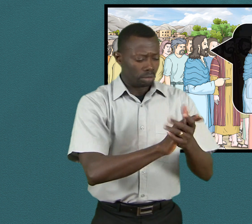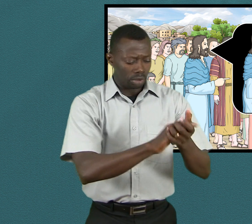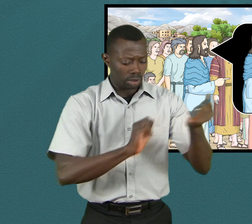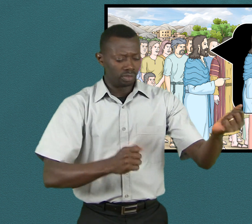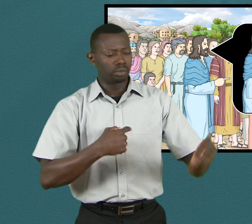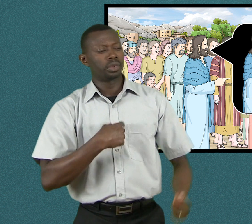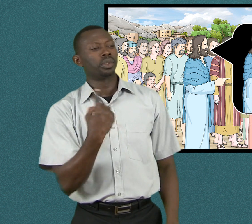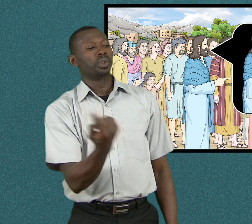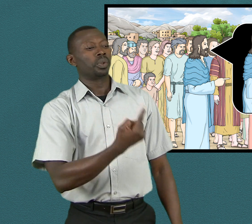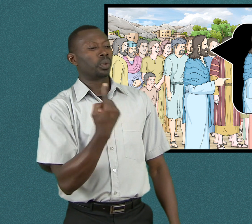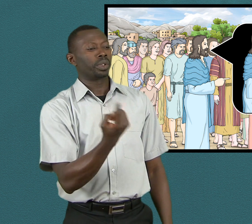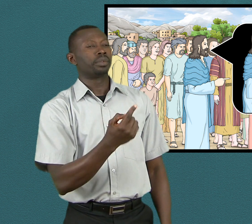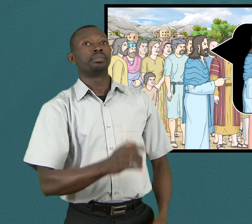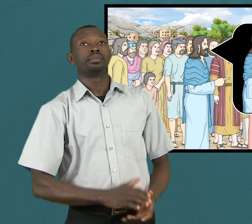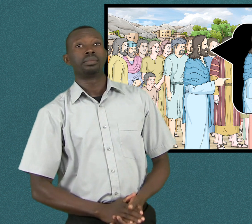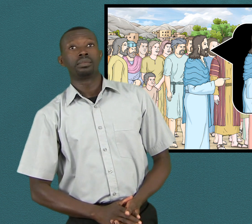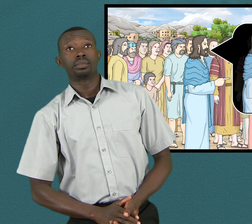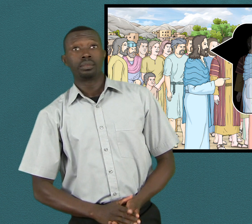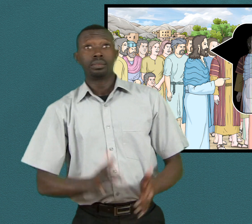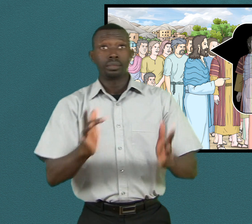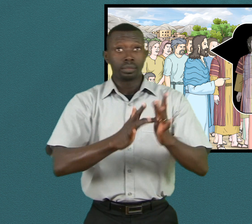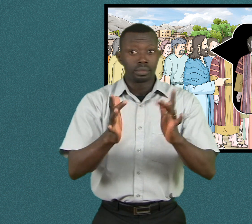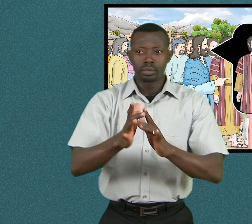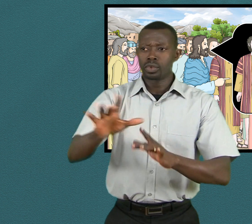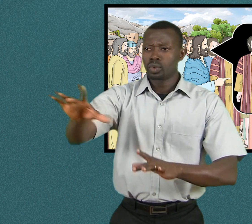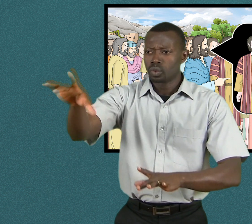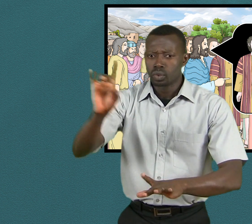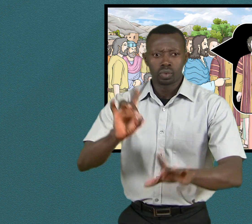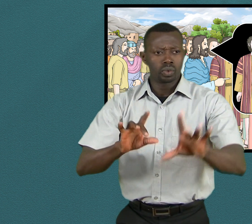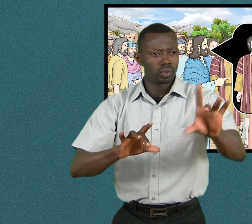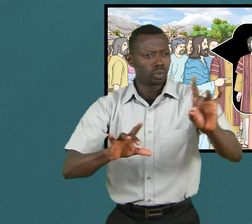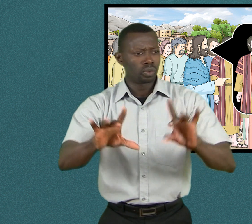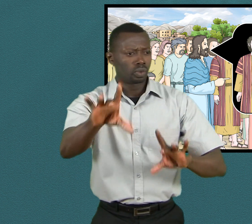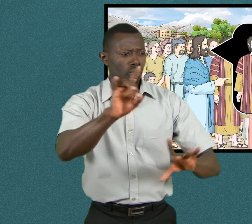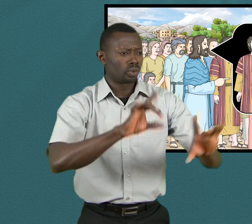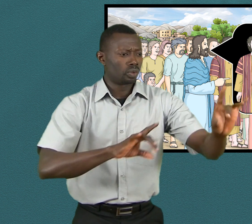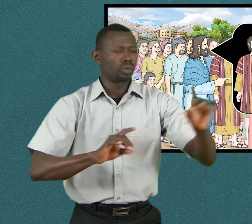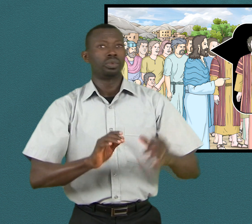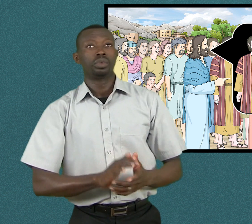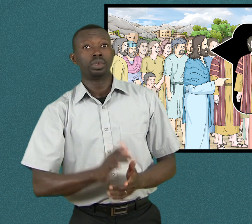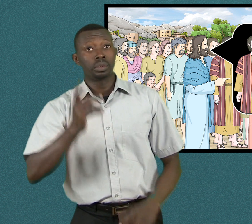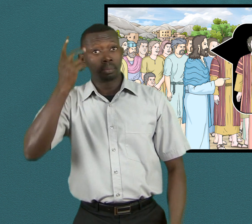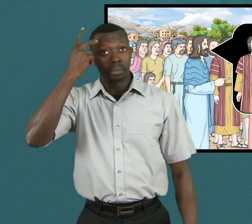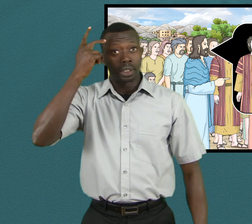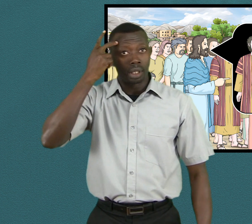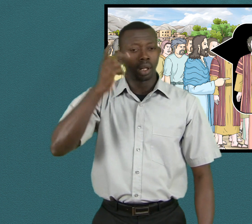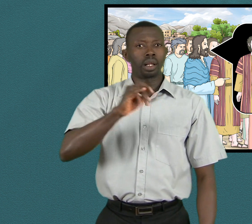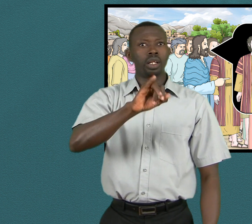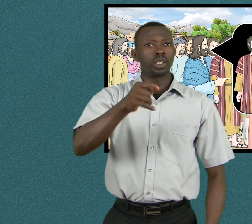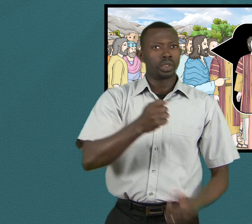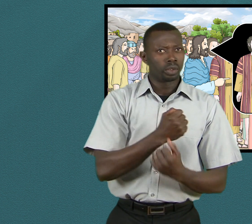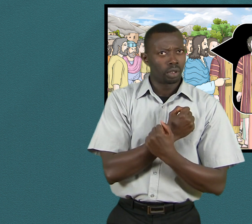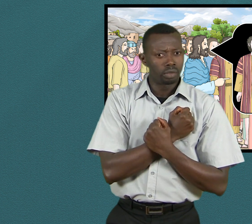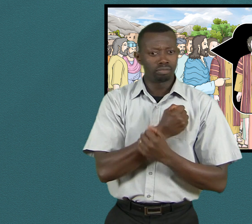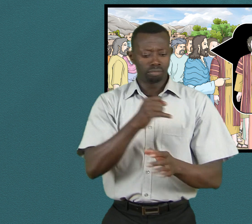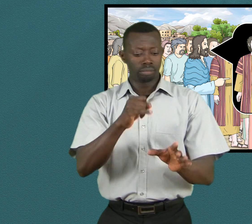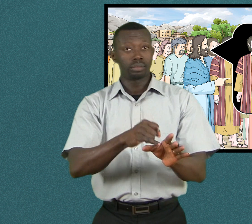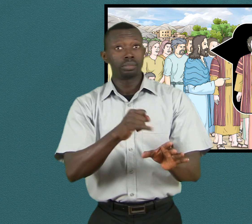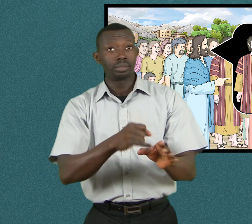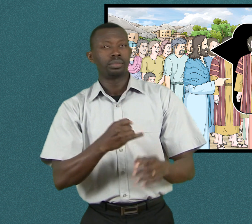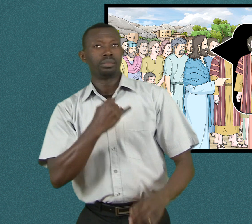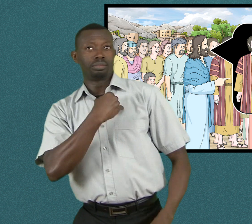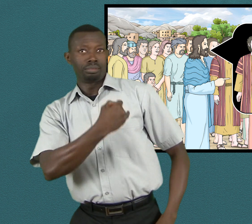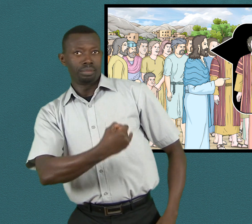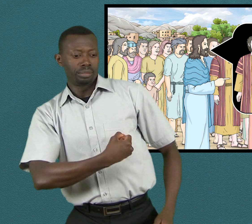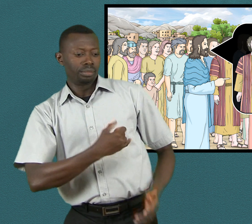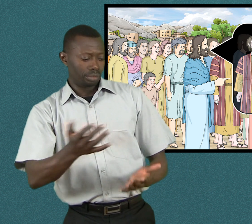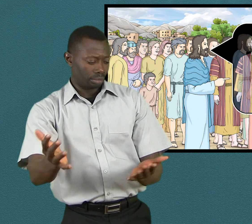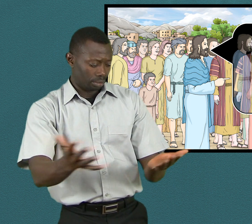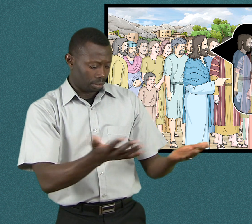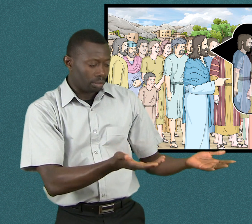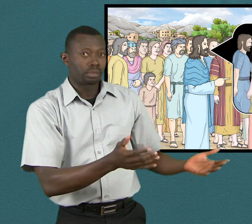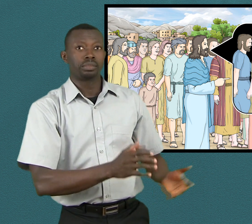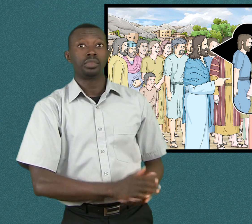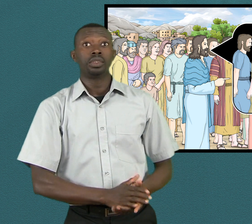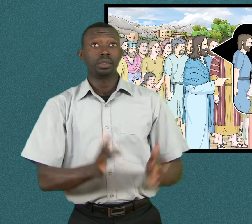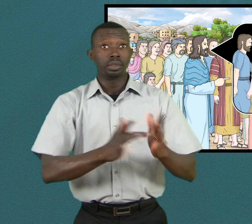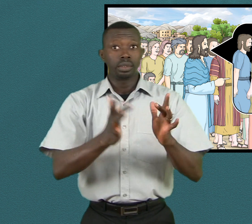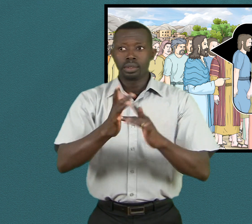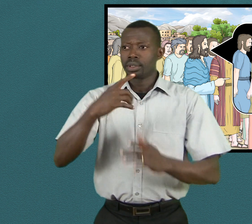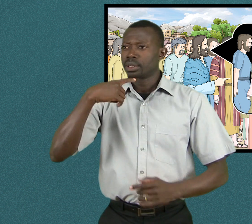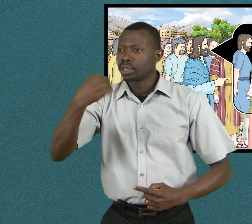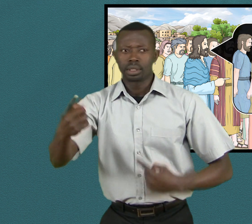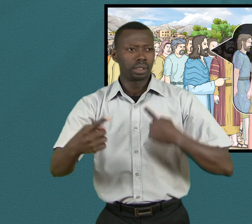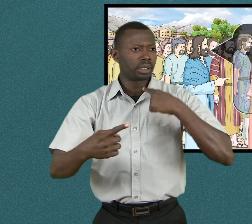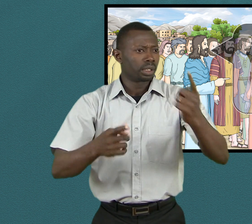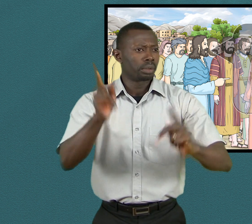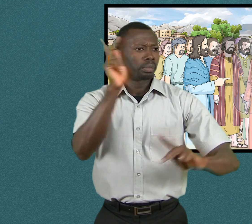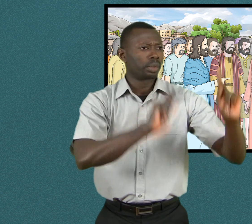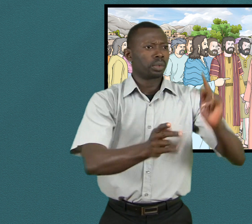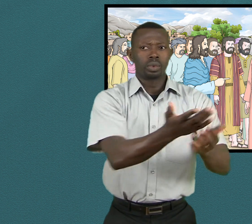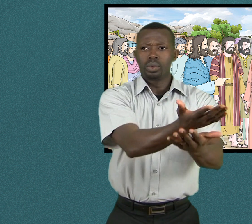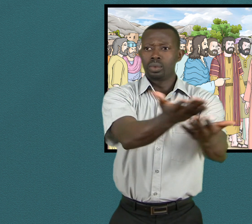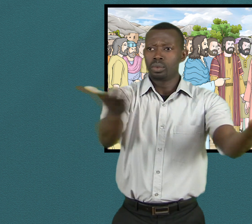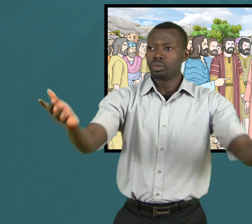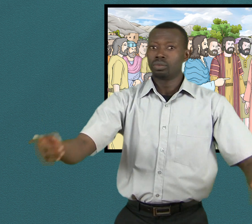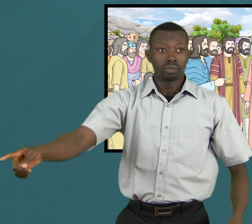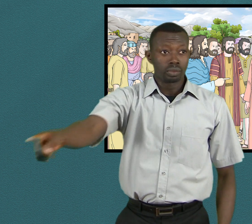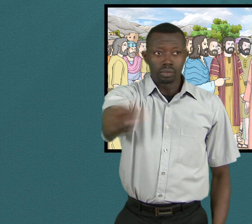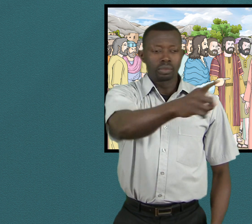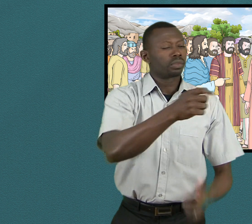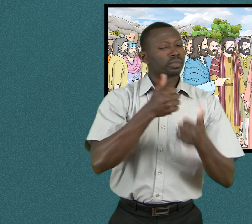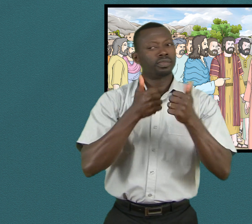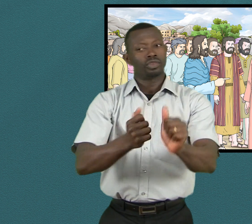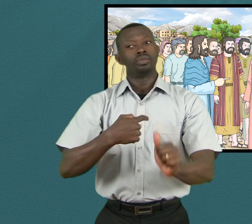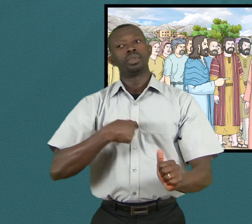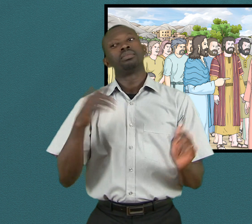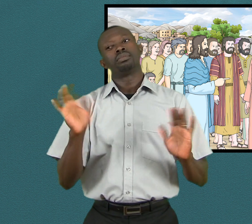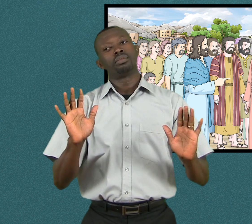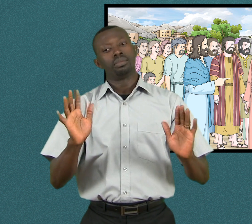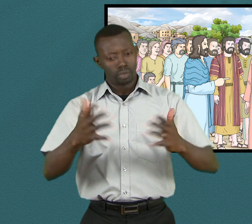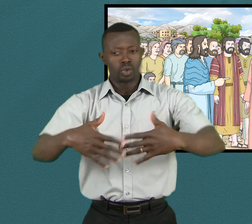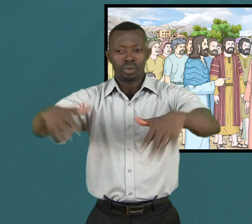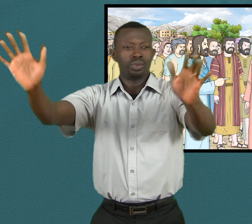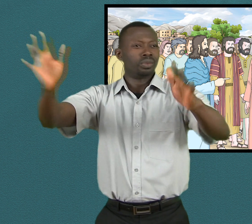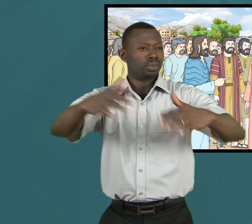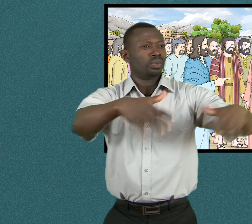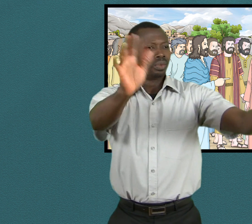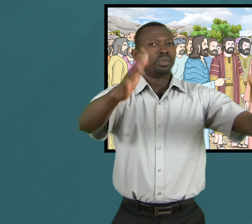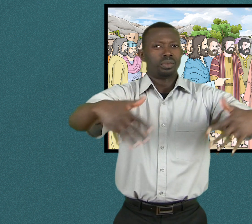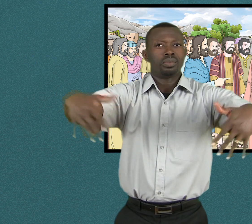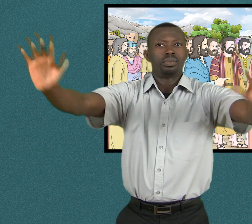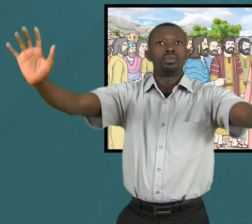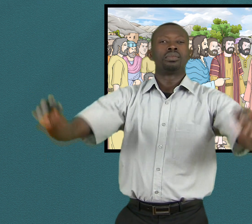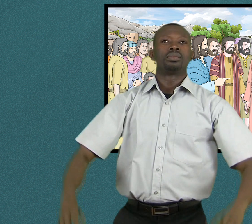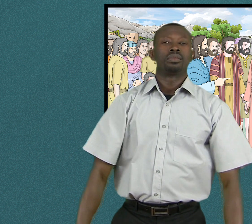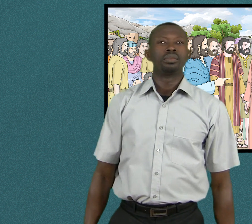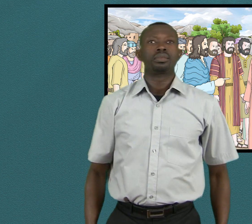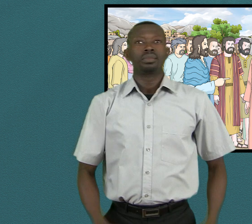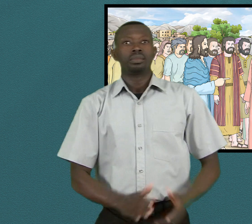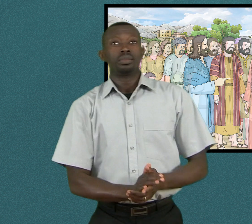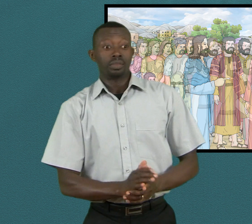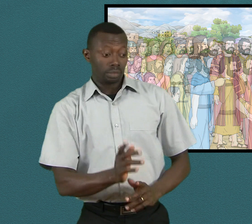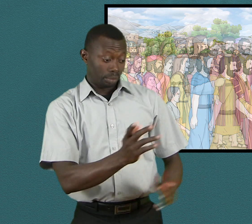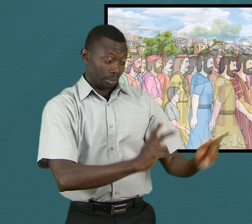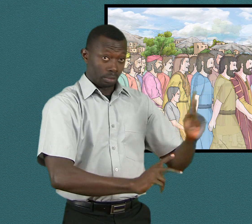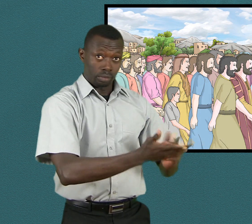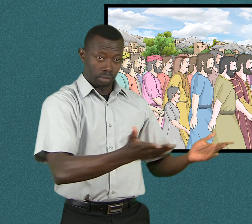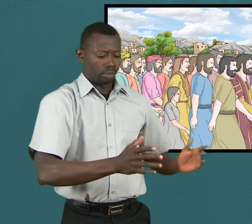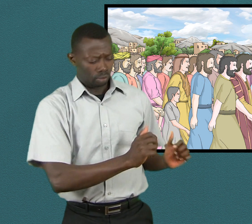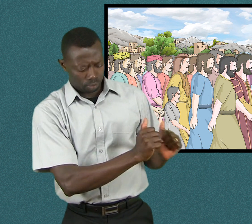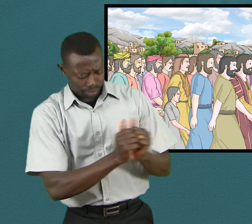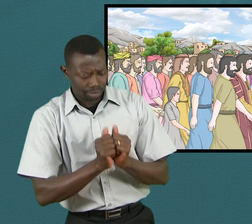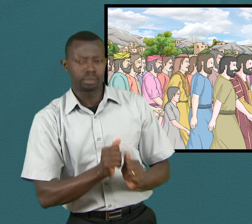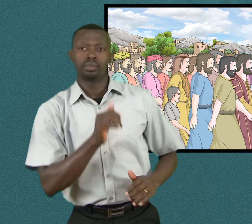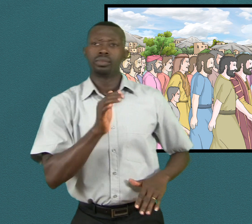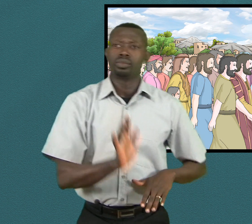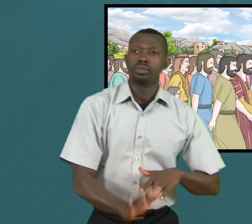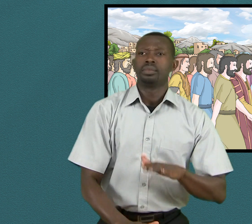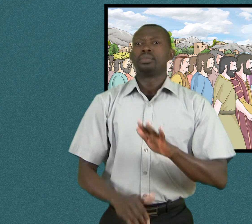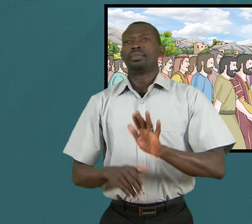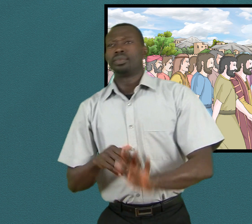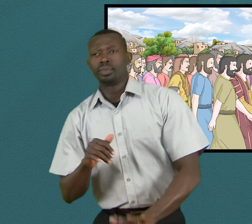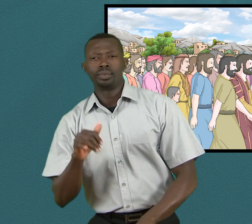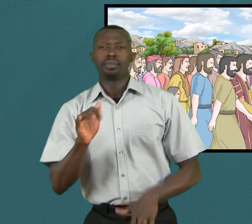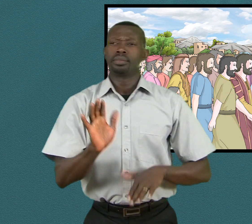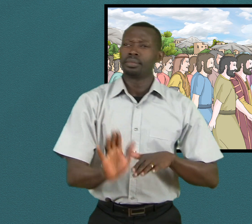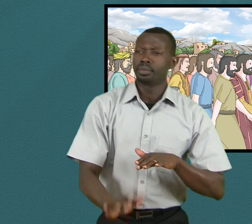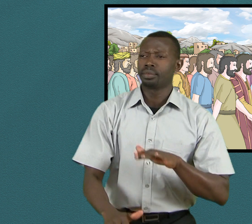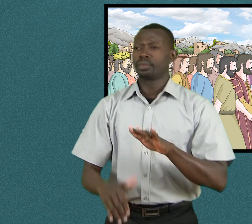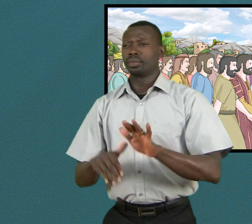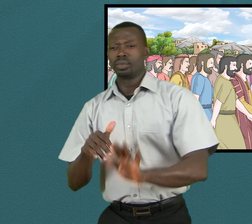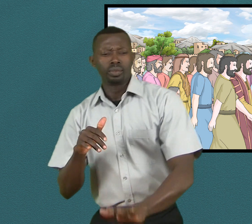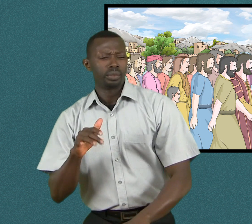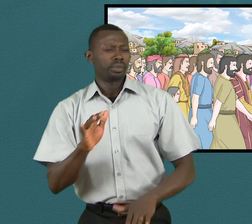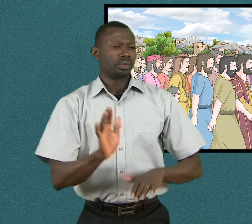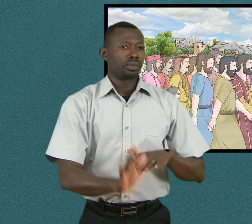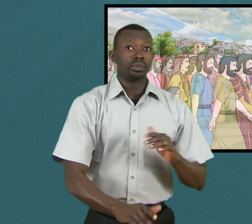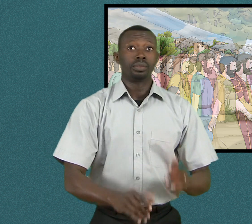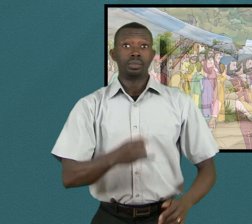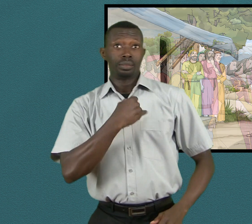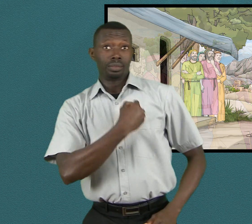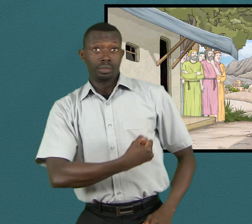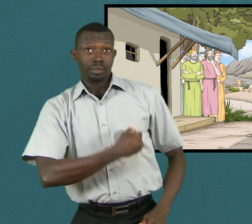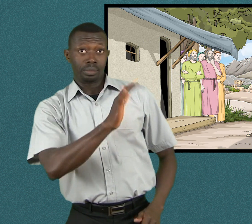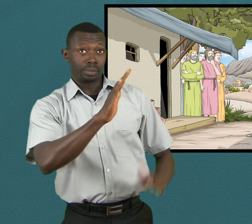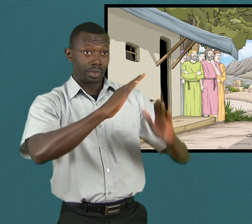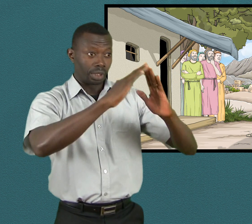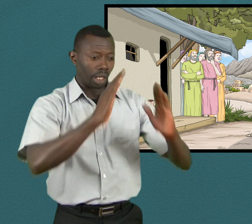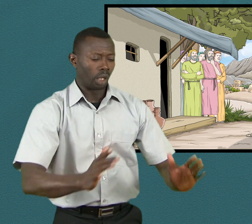And He did not allow anyone to accompany Him except Peter, James, and John the brother of James.